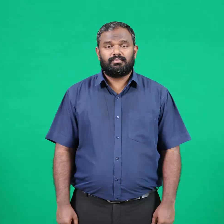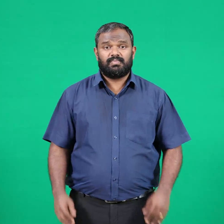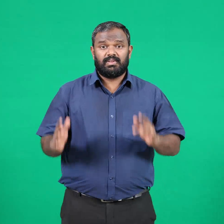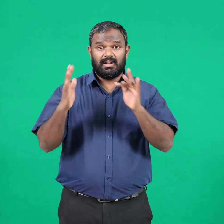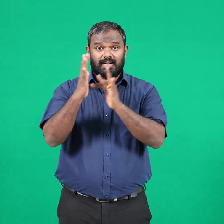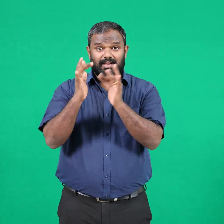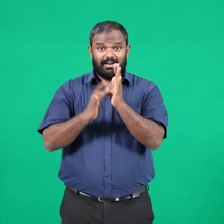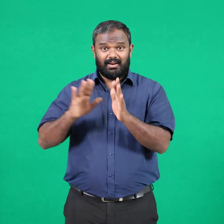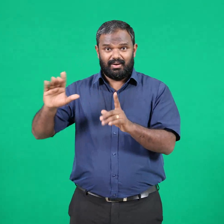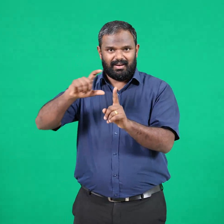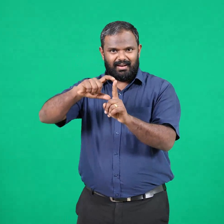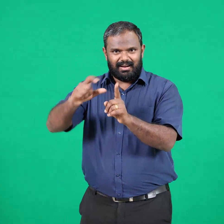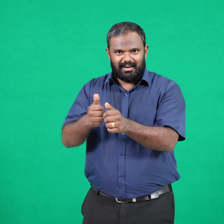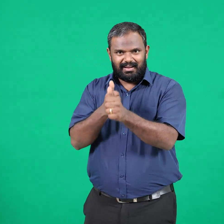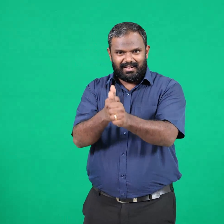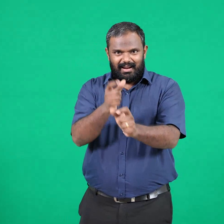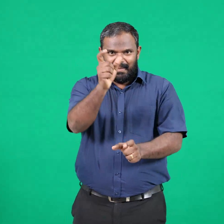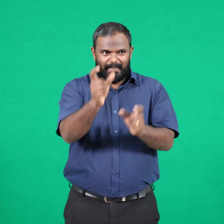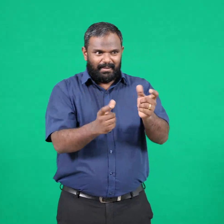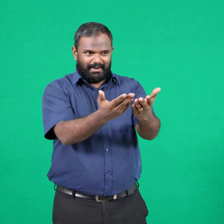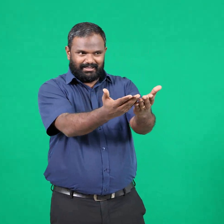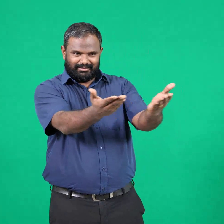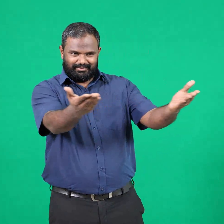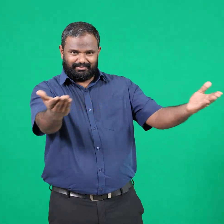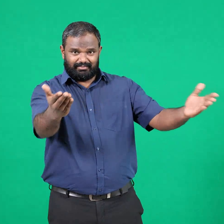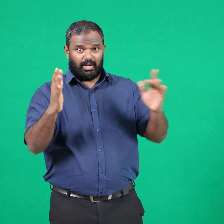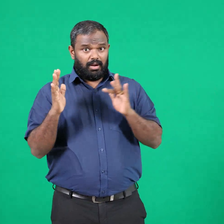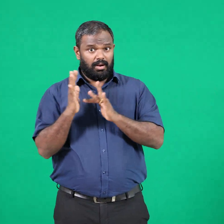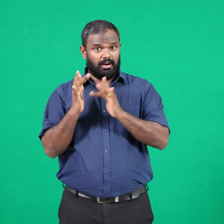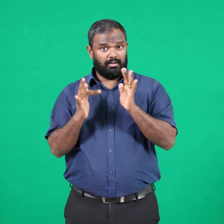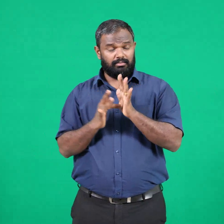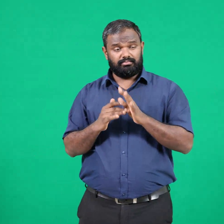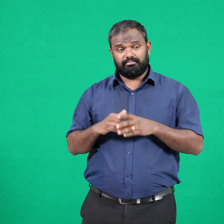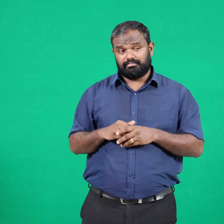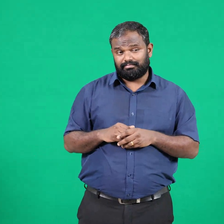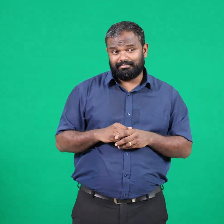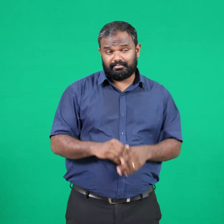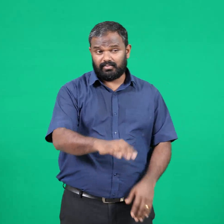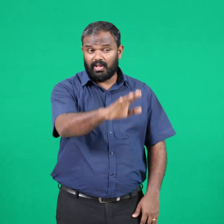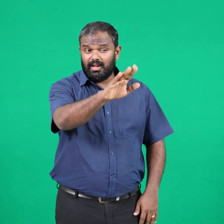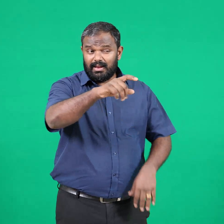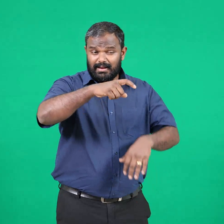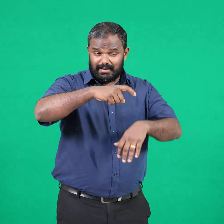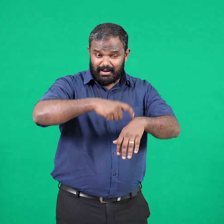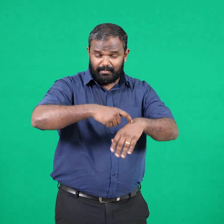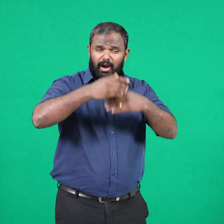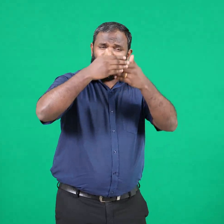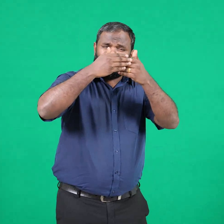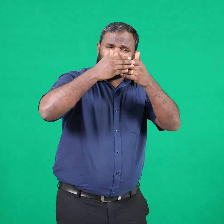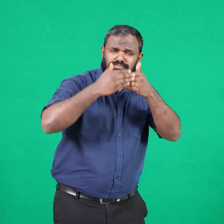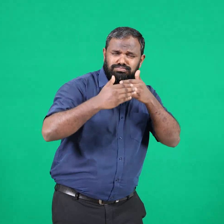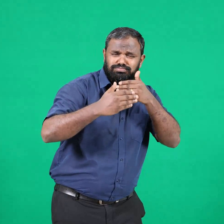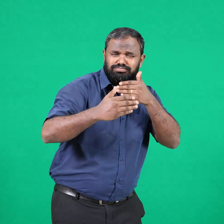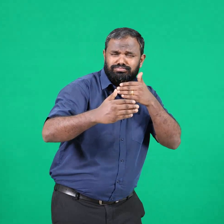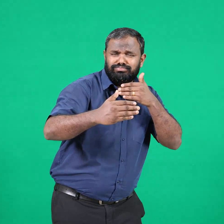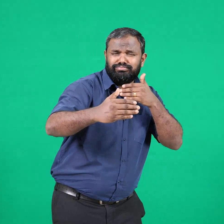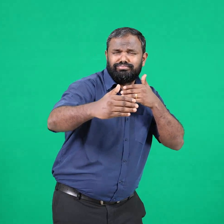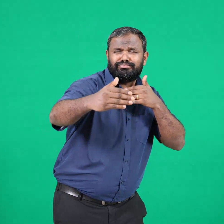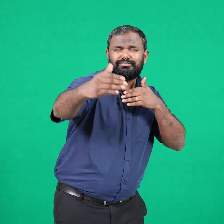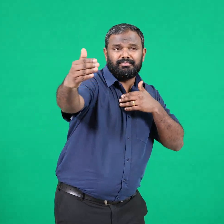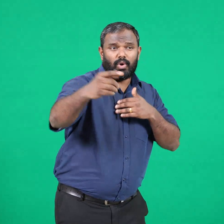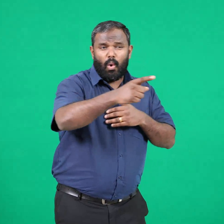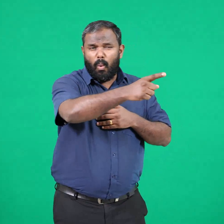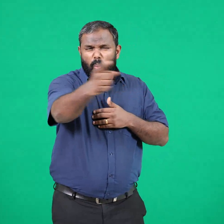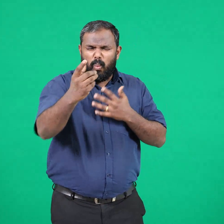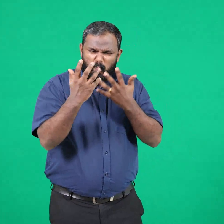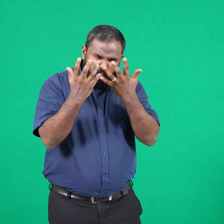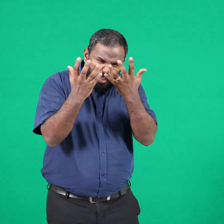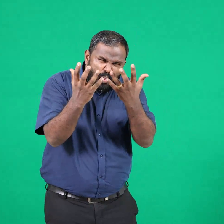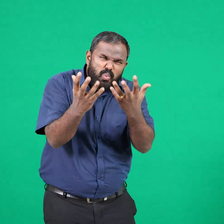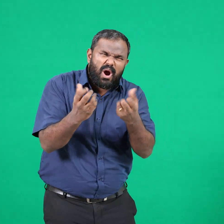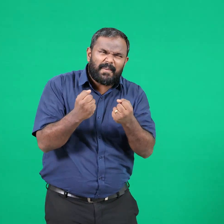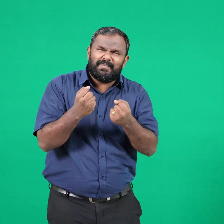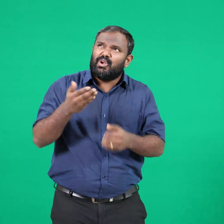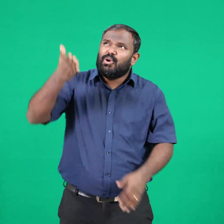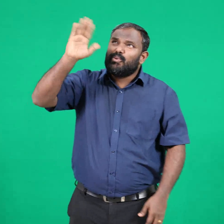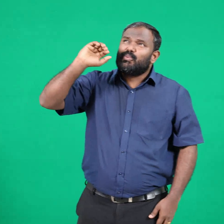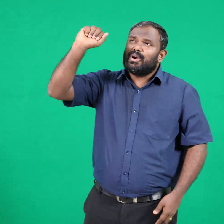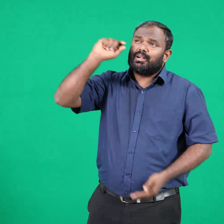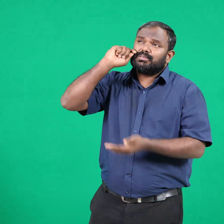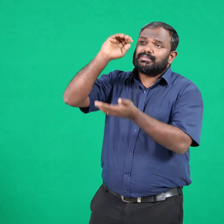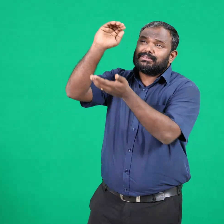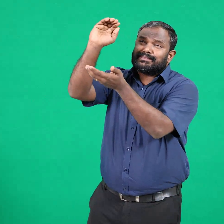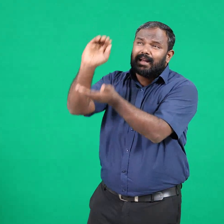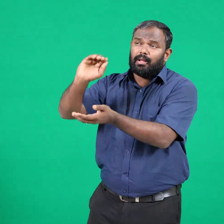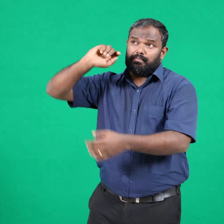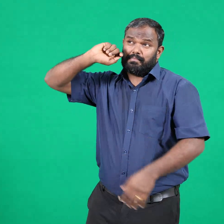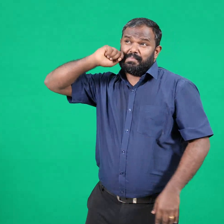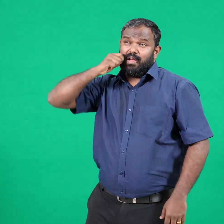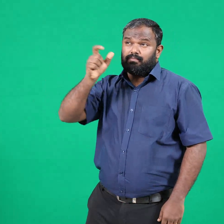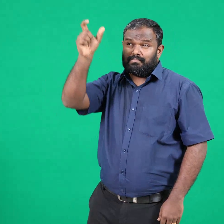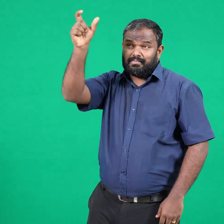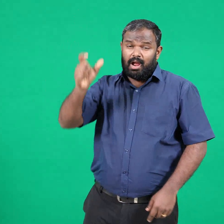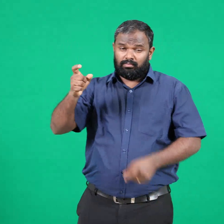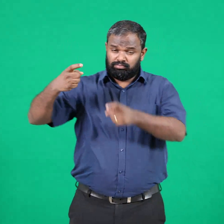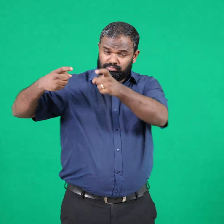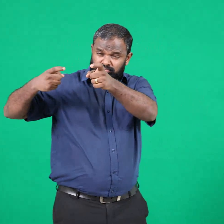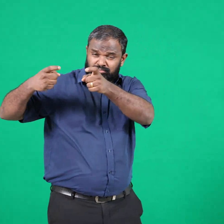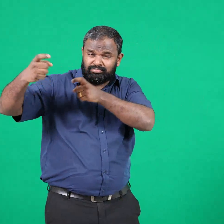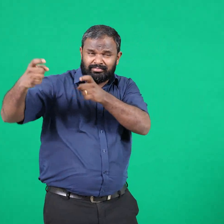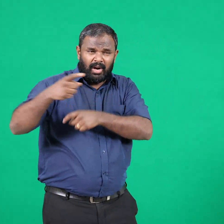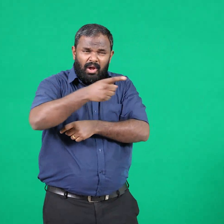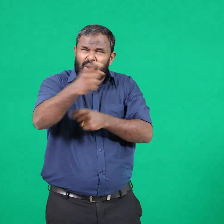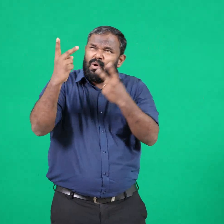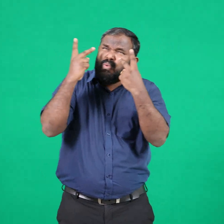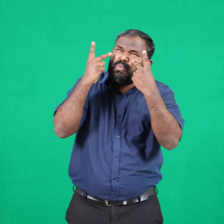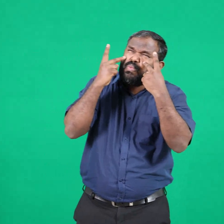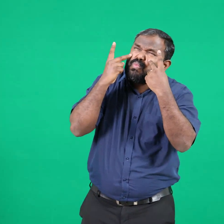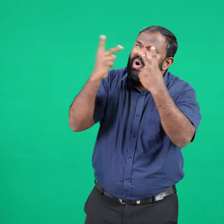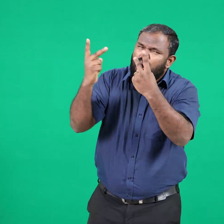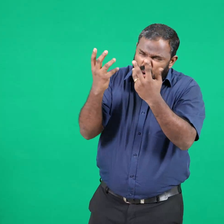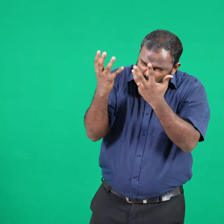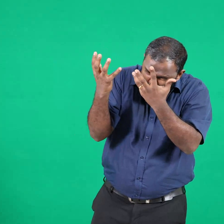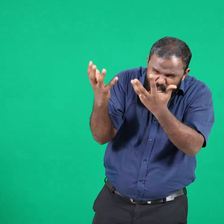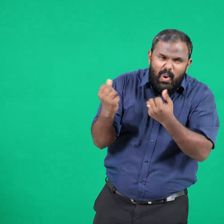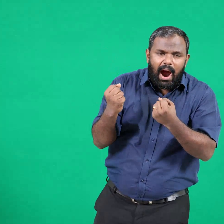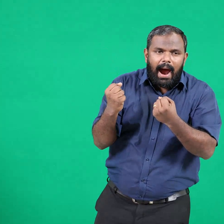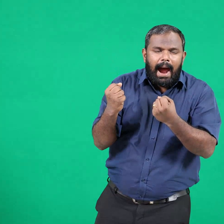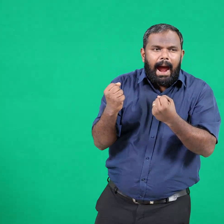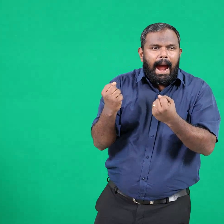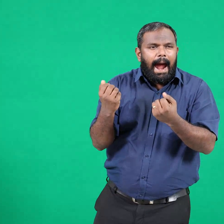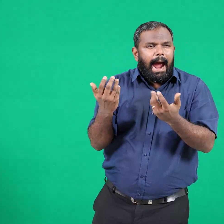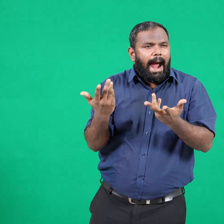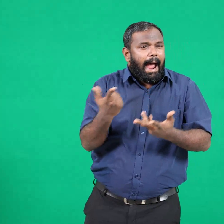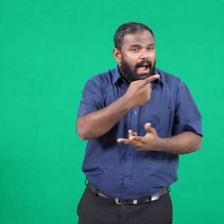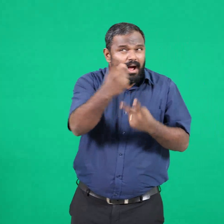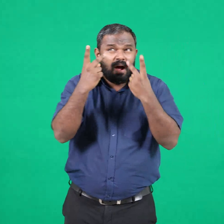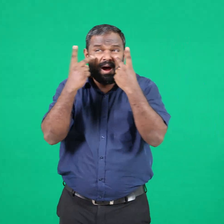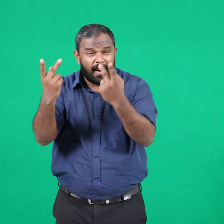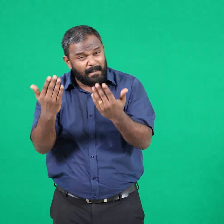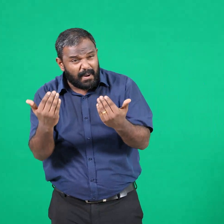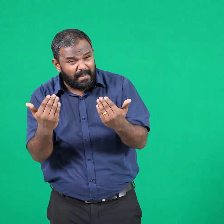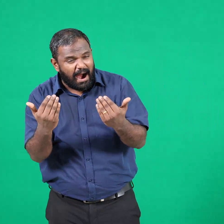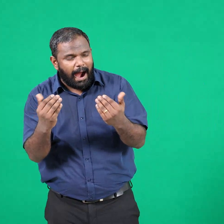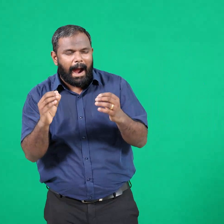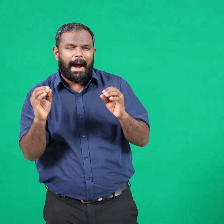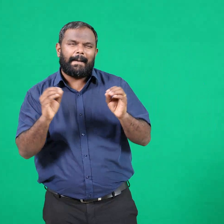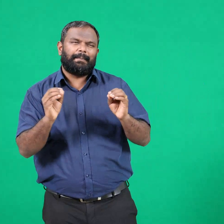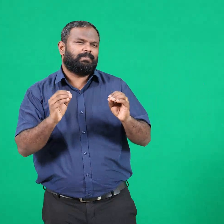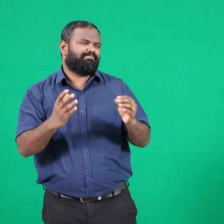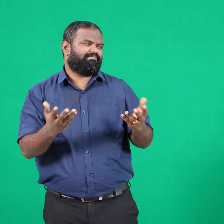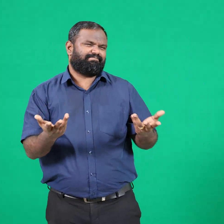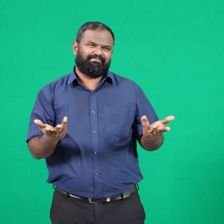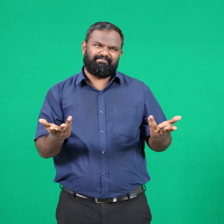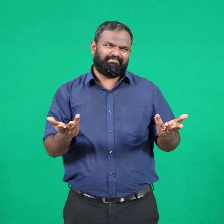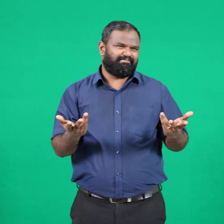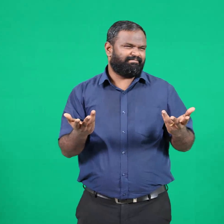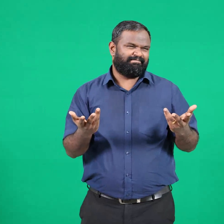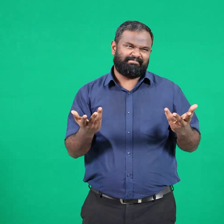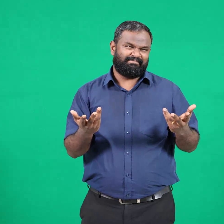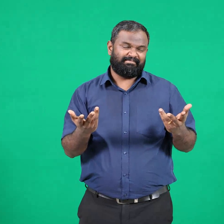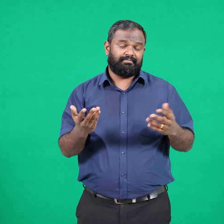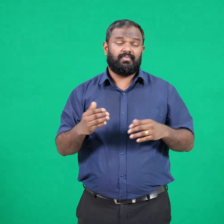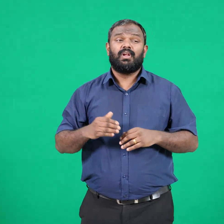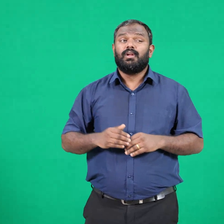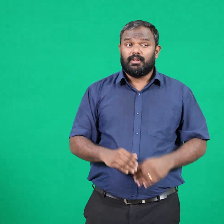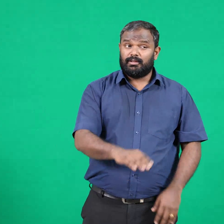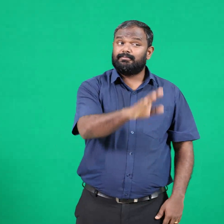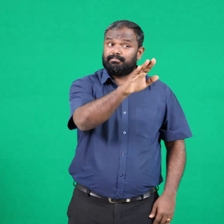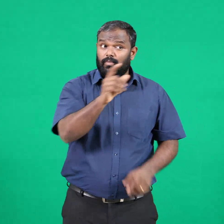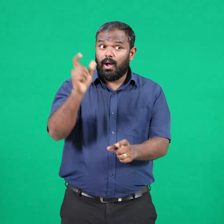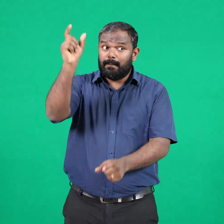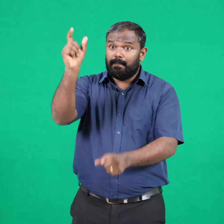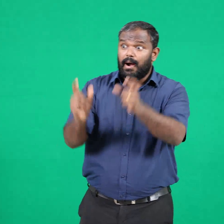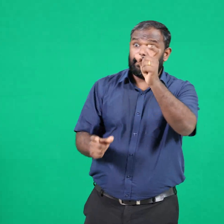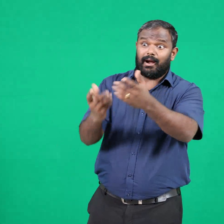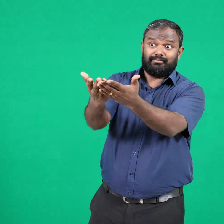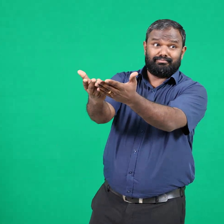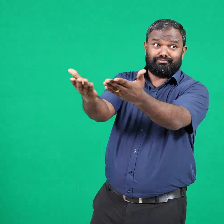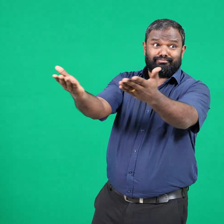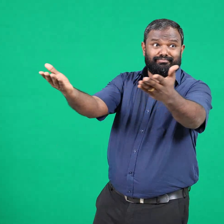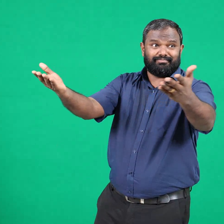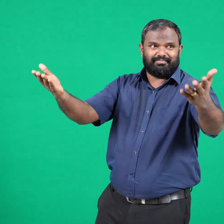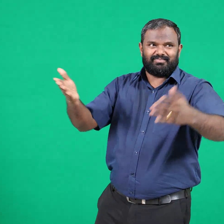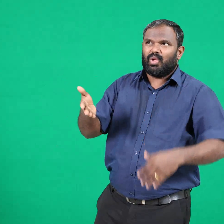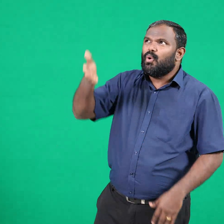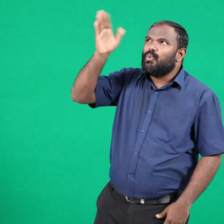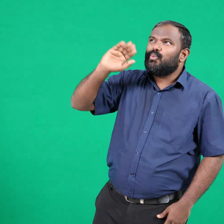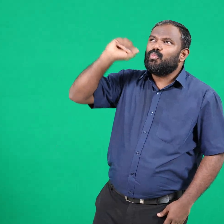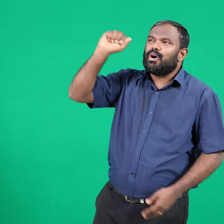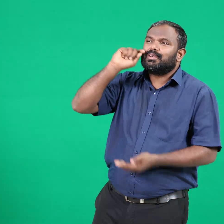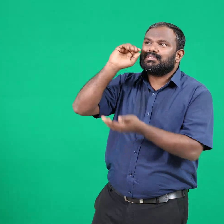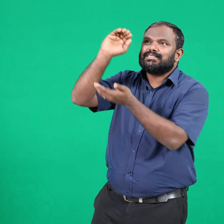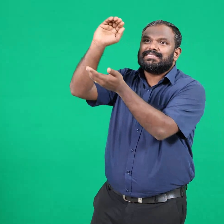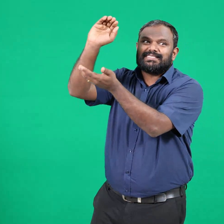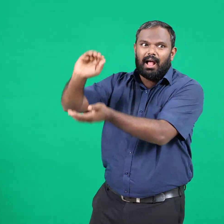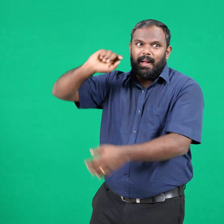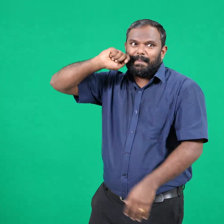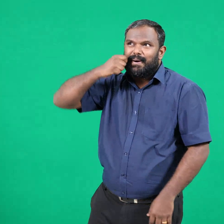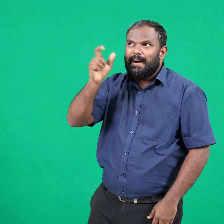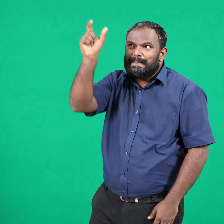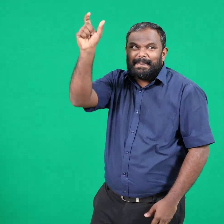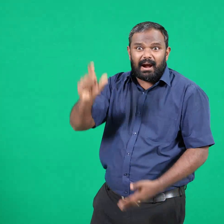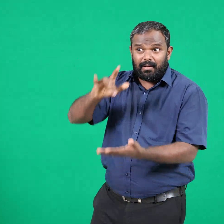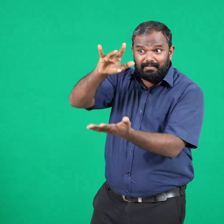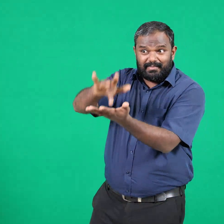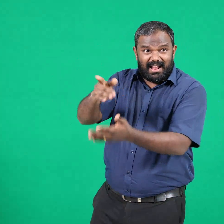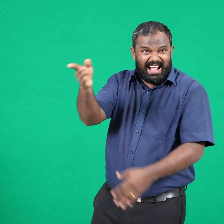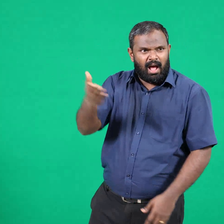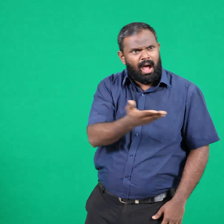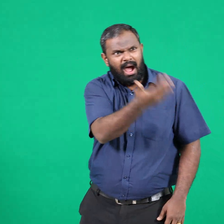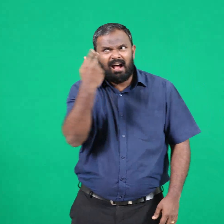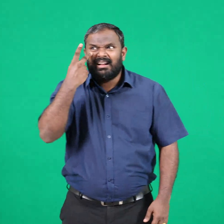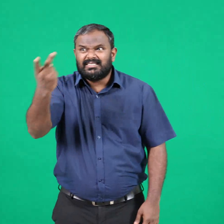Then He said to the disciples, "The time is coming when you will long to see one of the days of the Son of Man, but you will not see it.